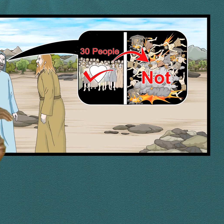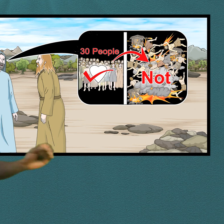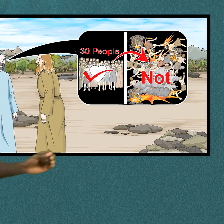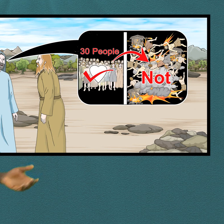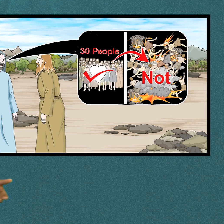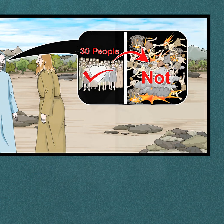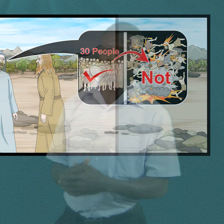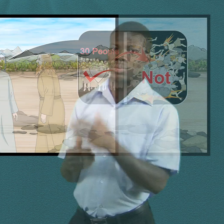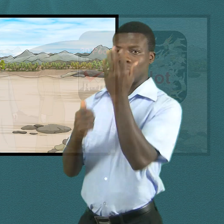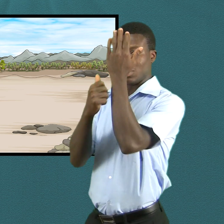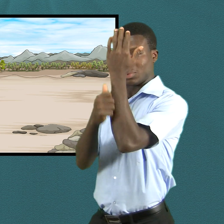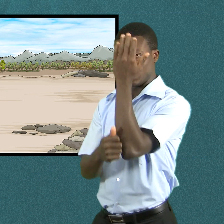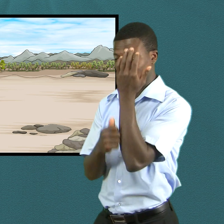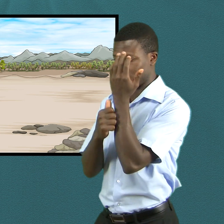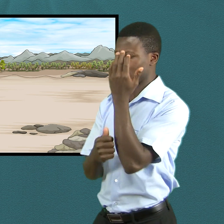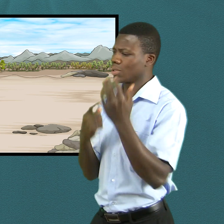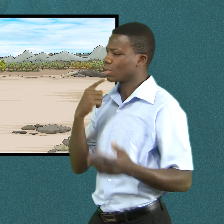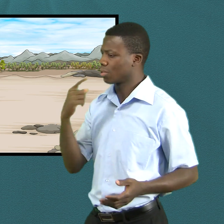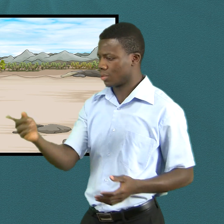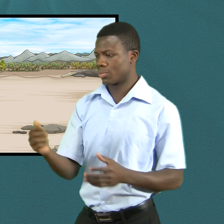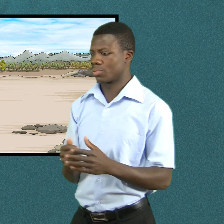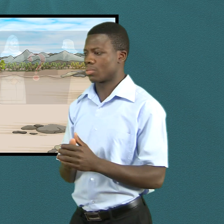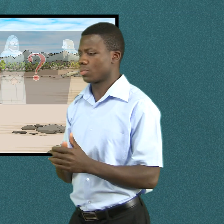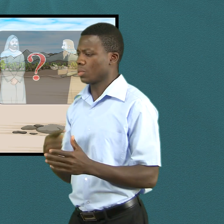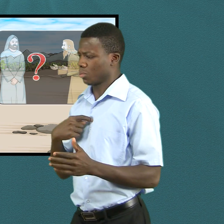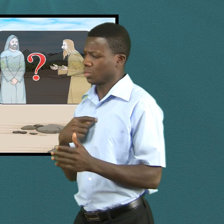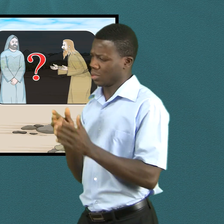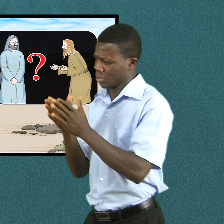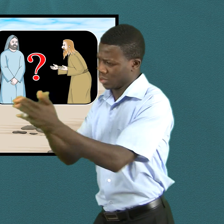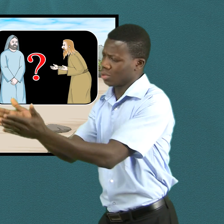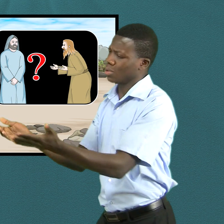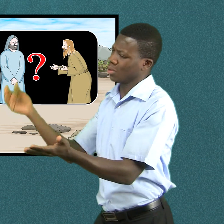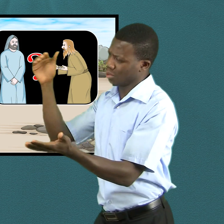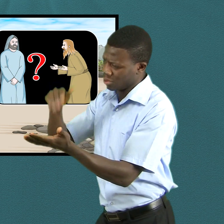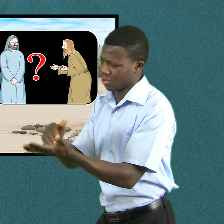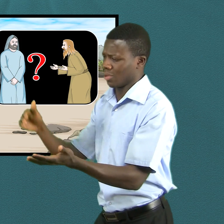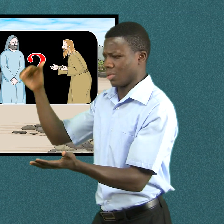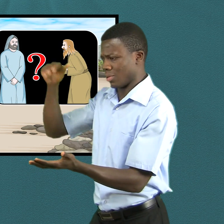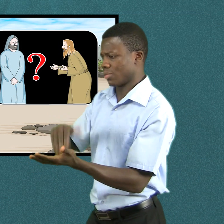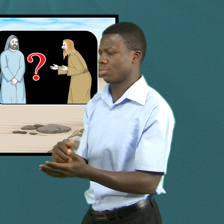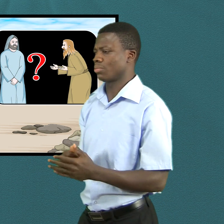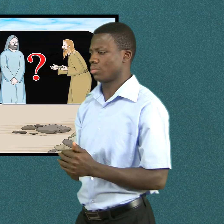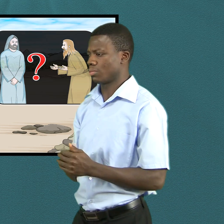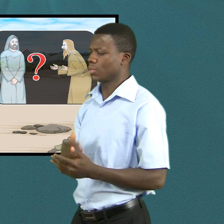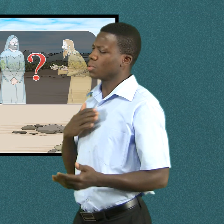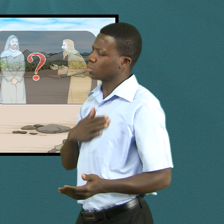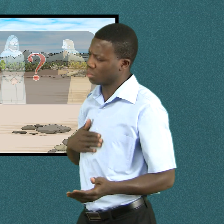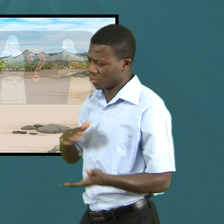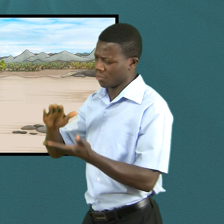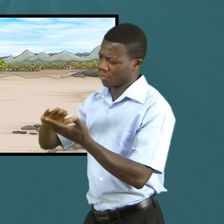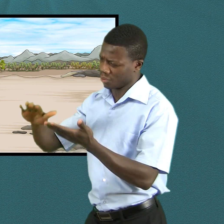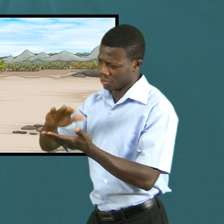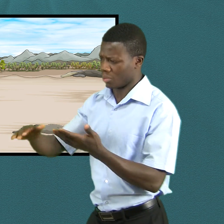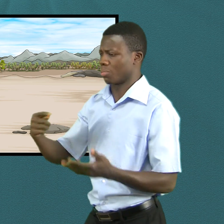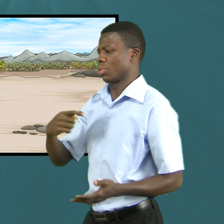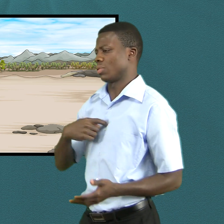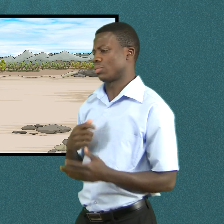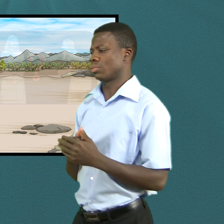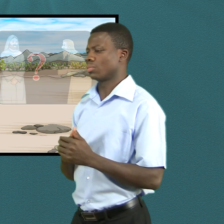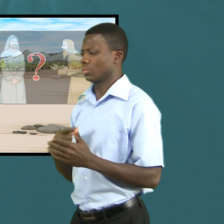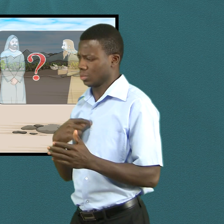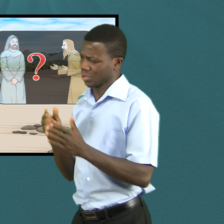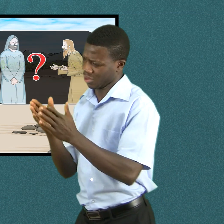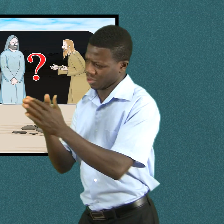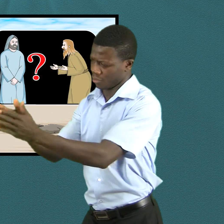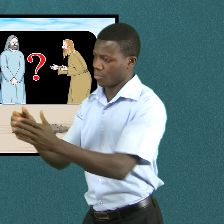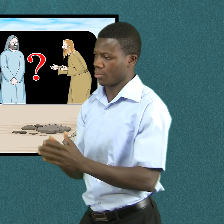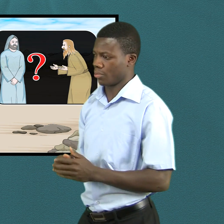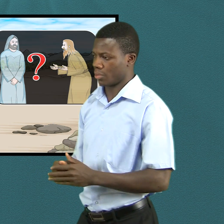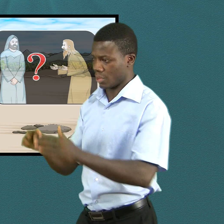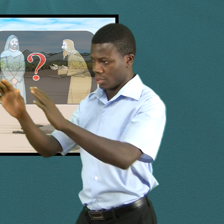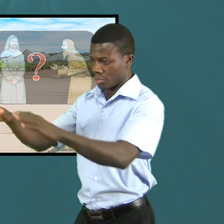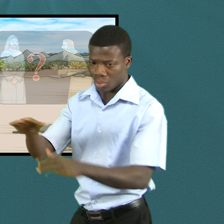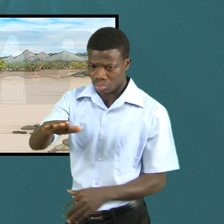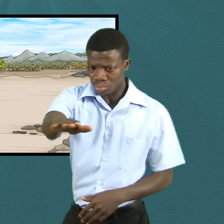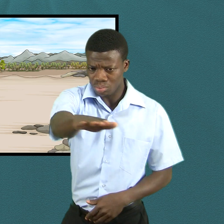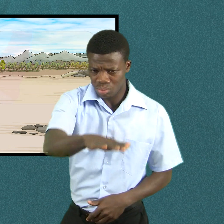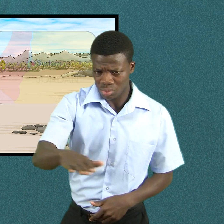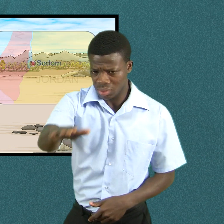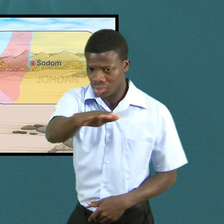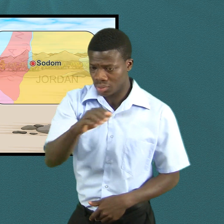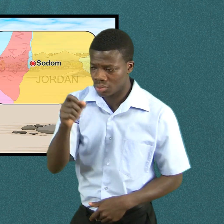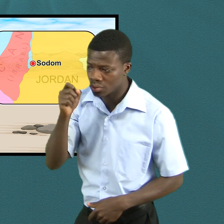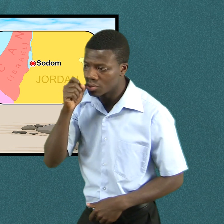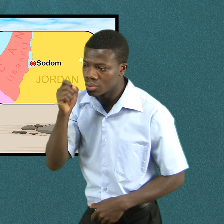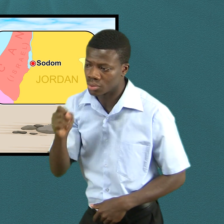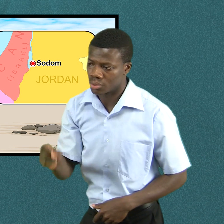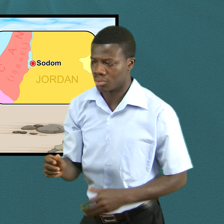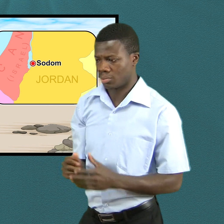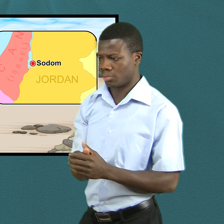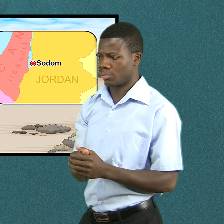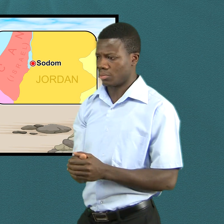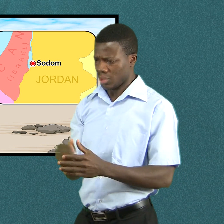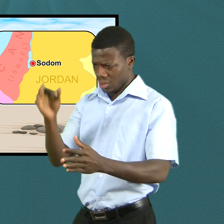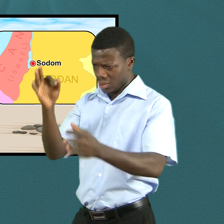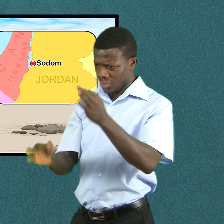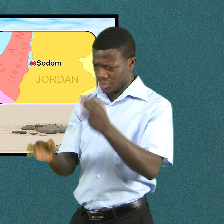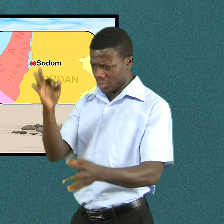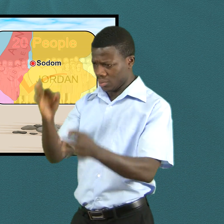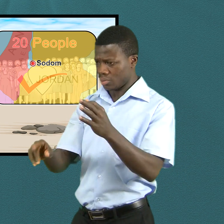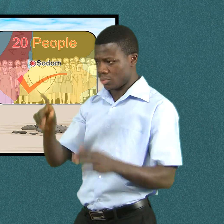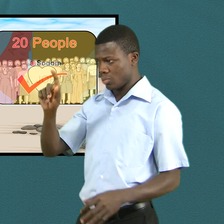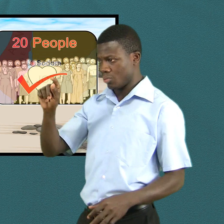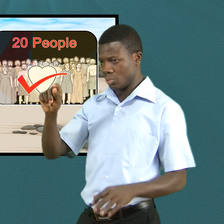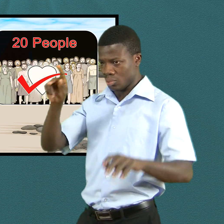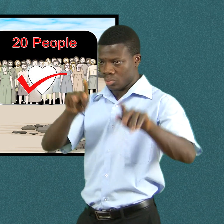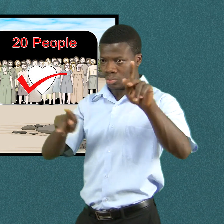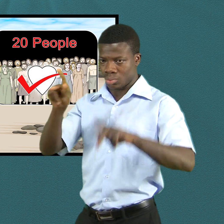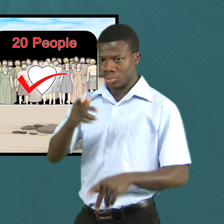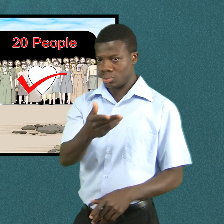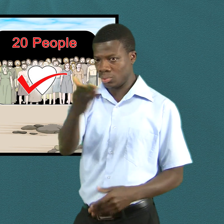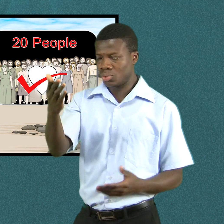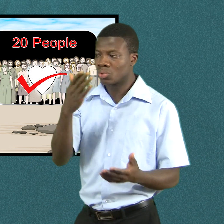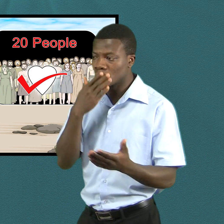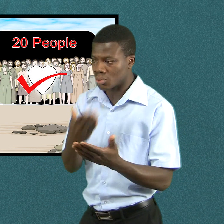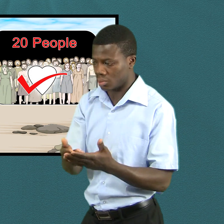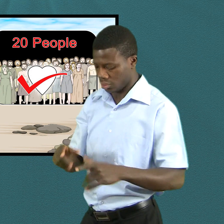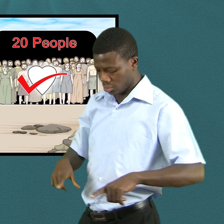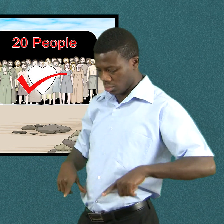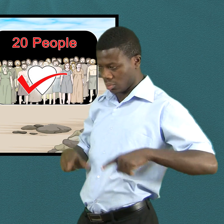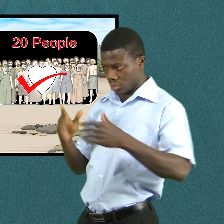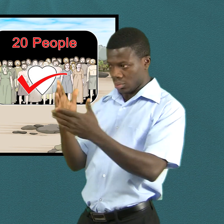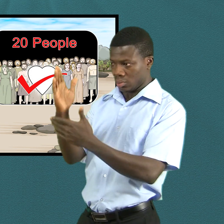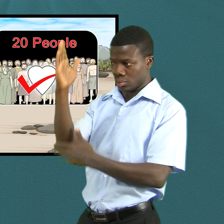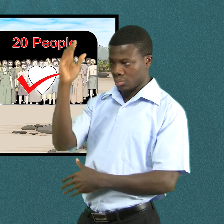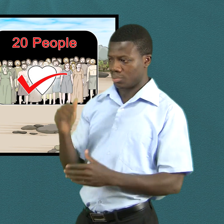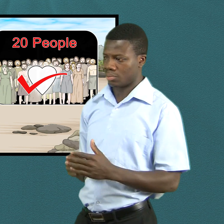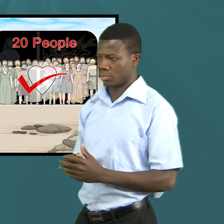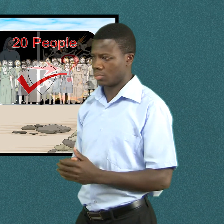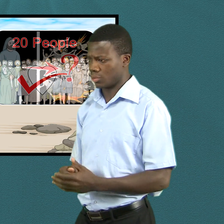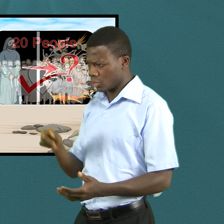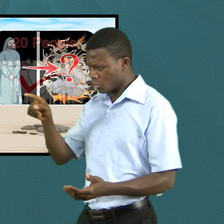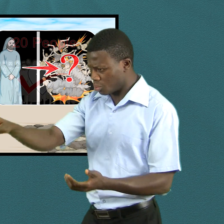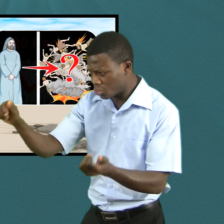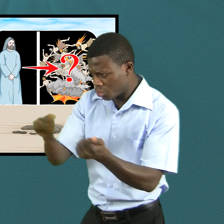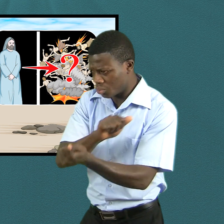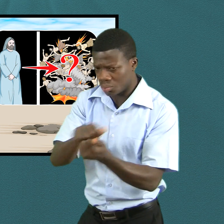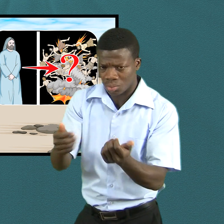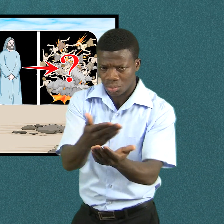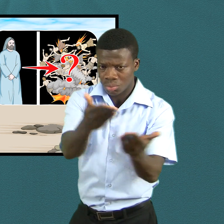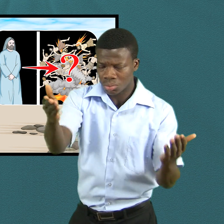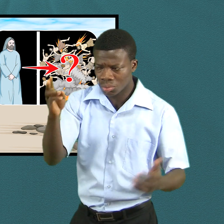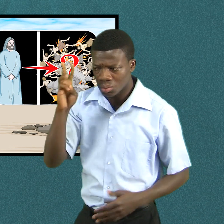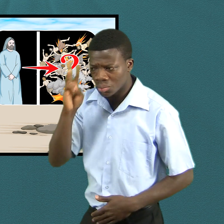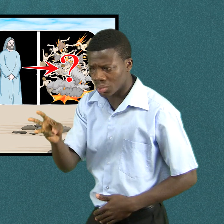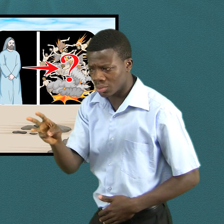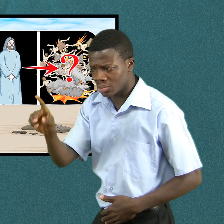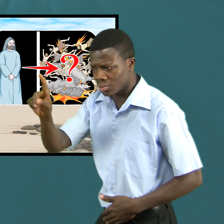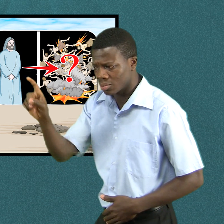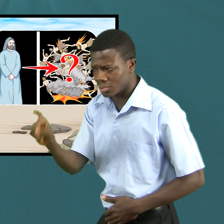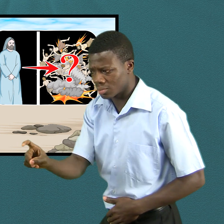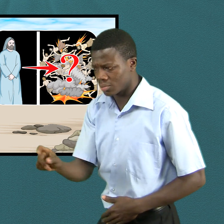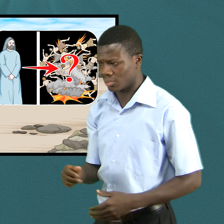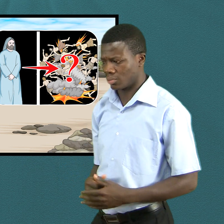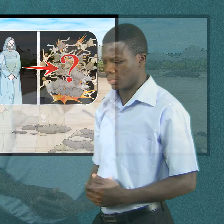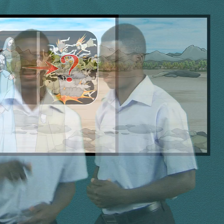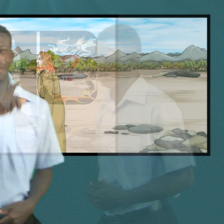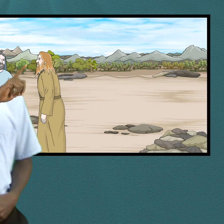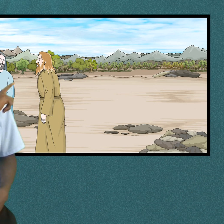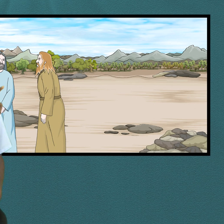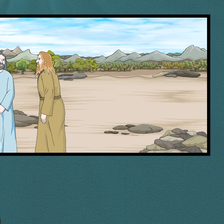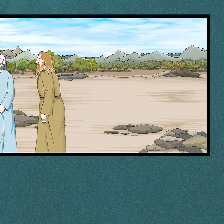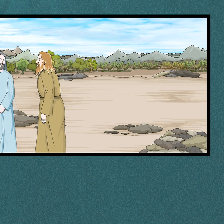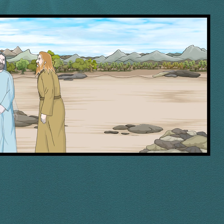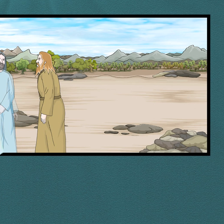And Abraham said, “Now that I have ventured to speak to the Lord, suppose twenty are found there?”